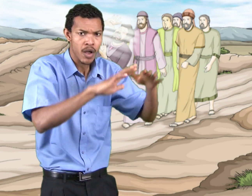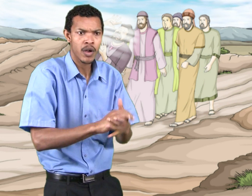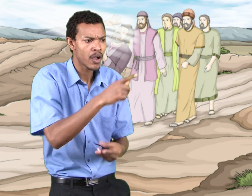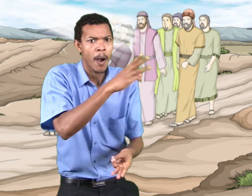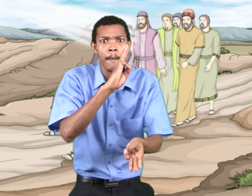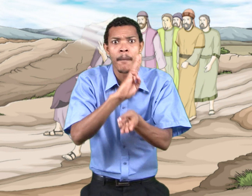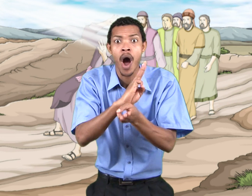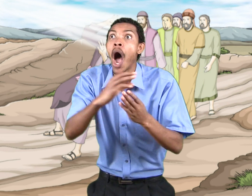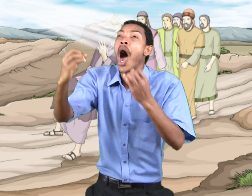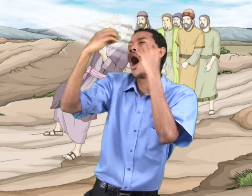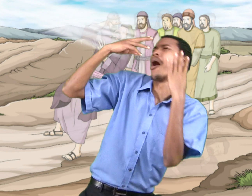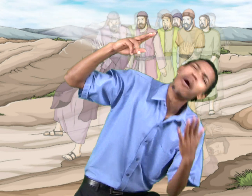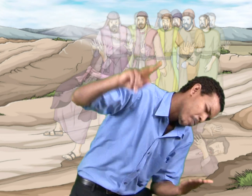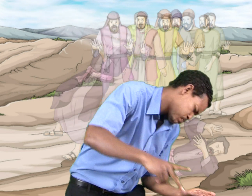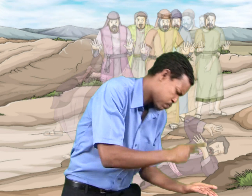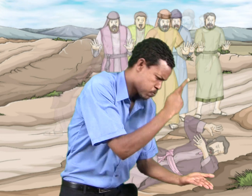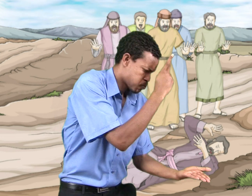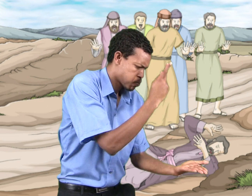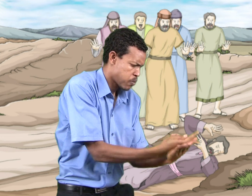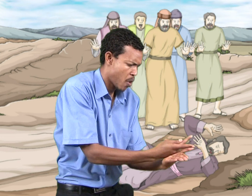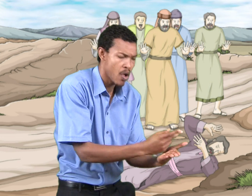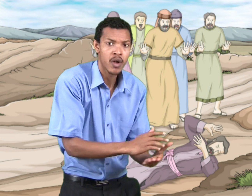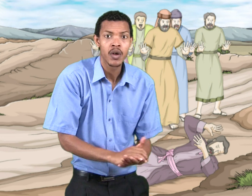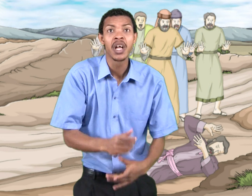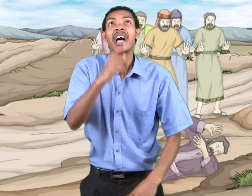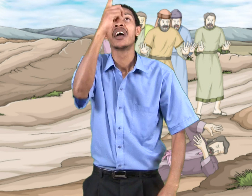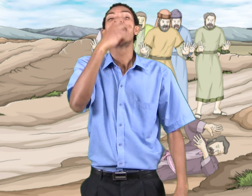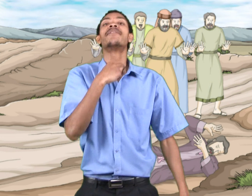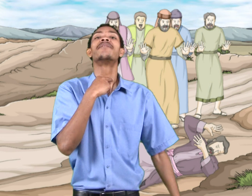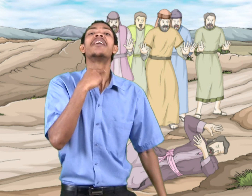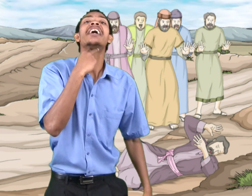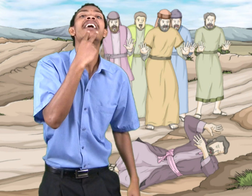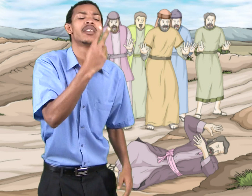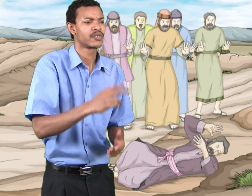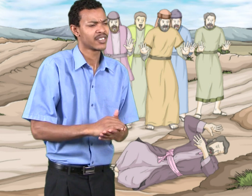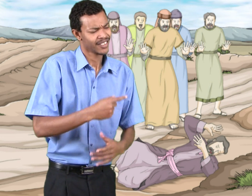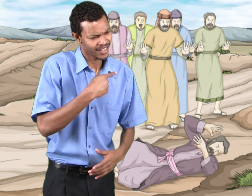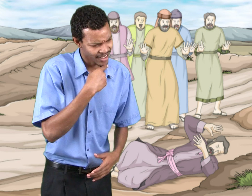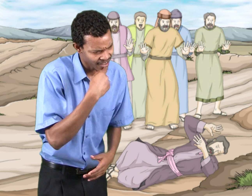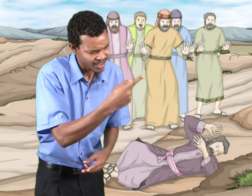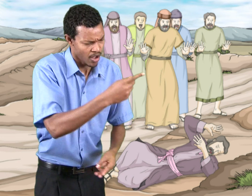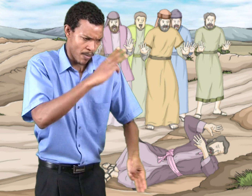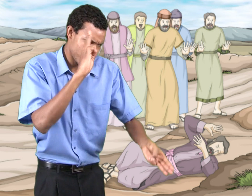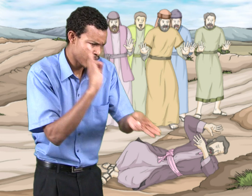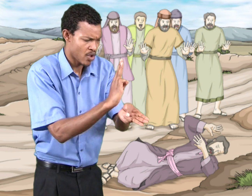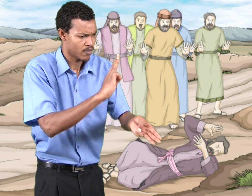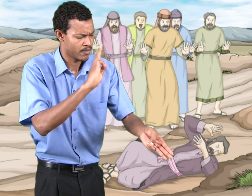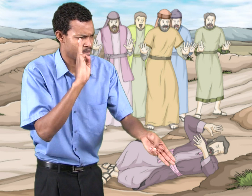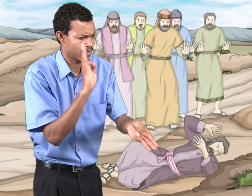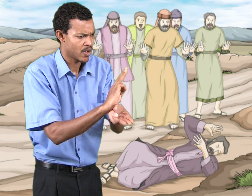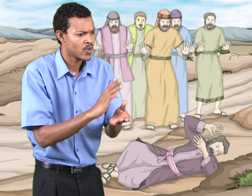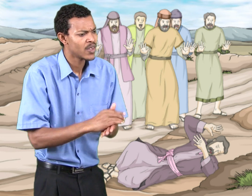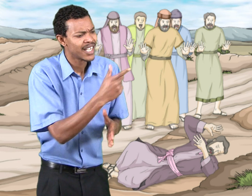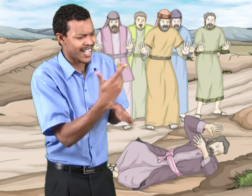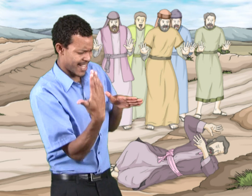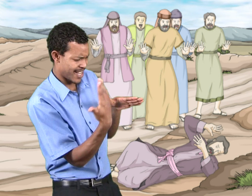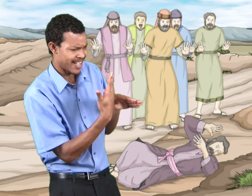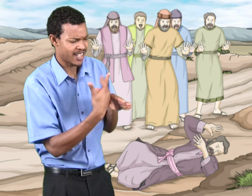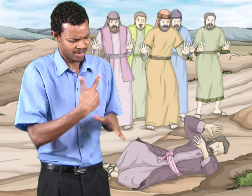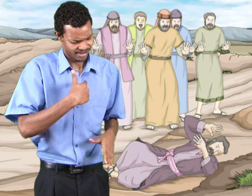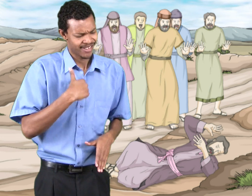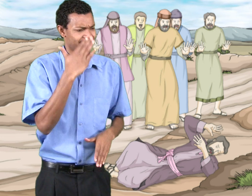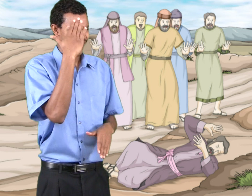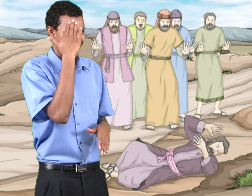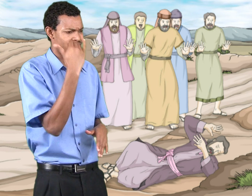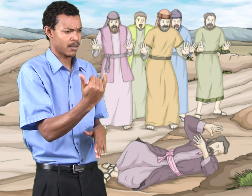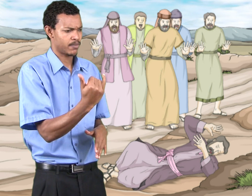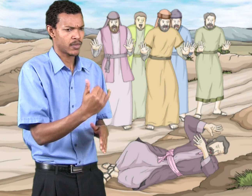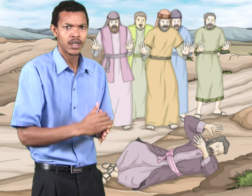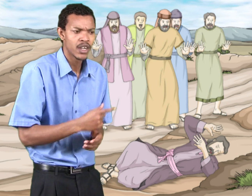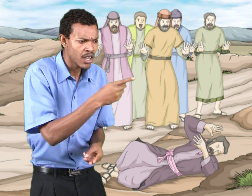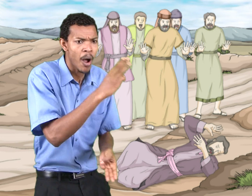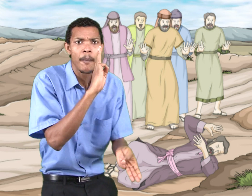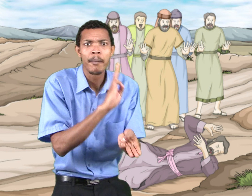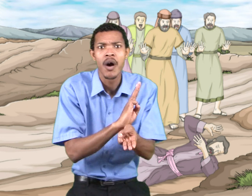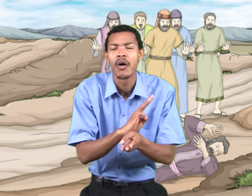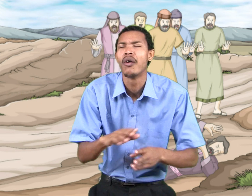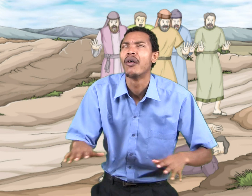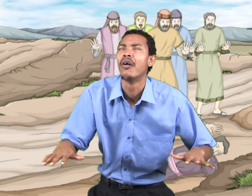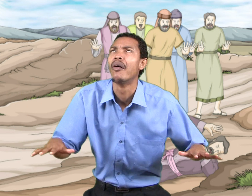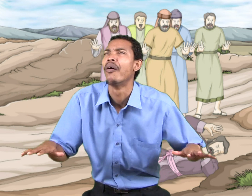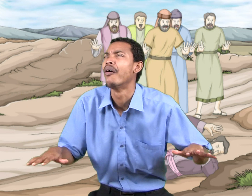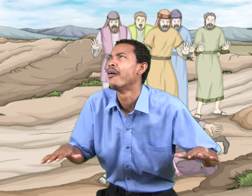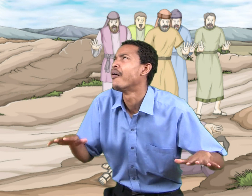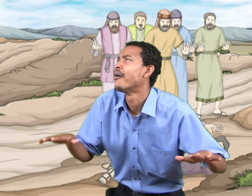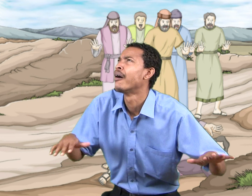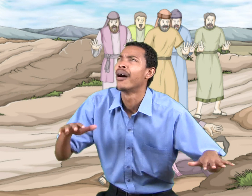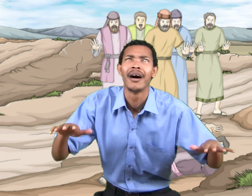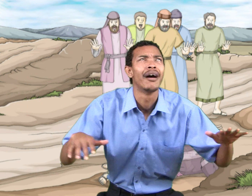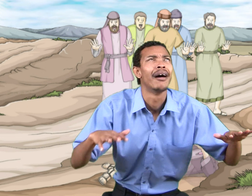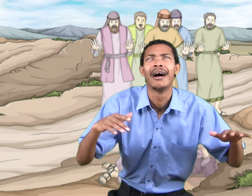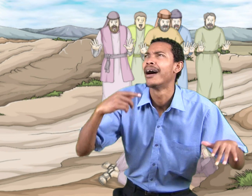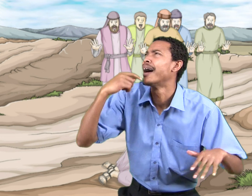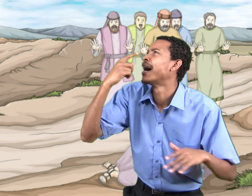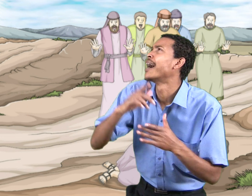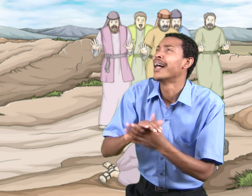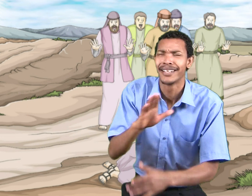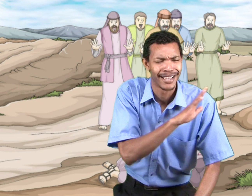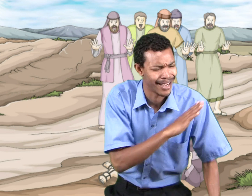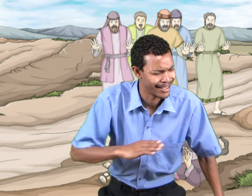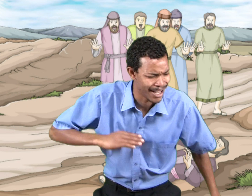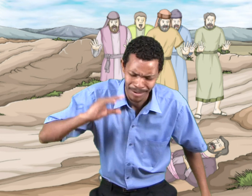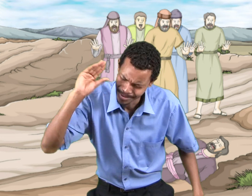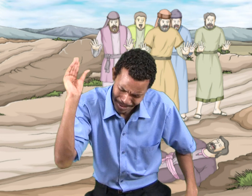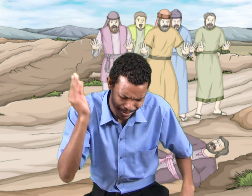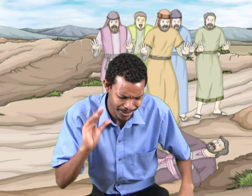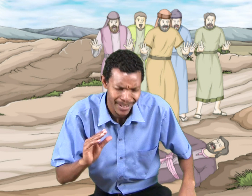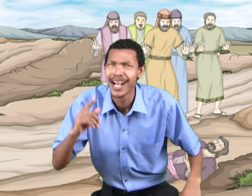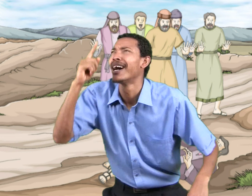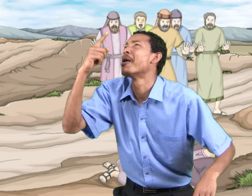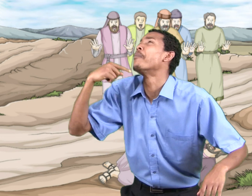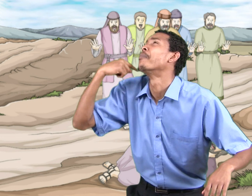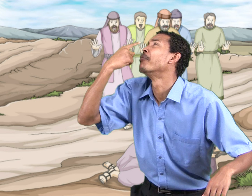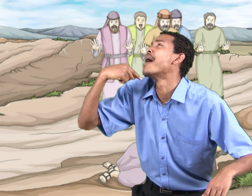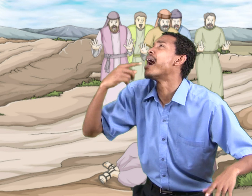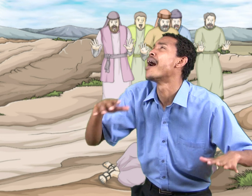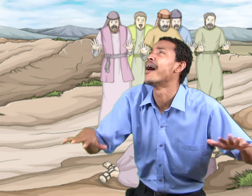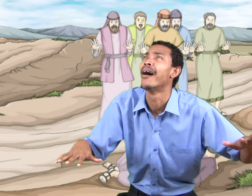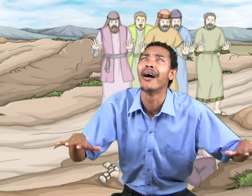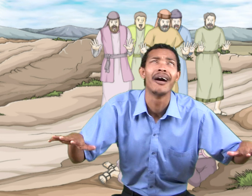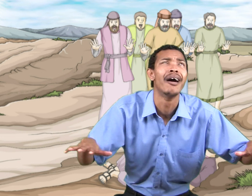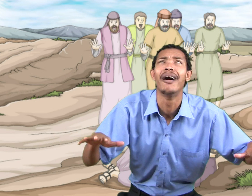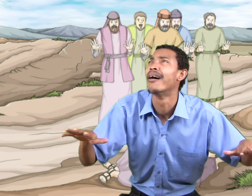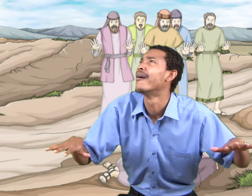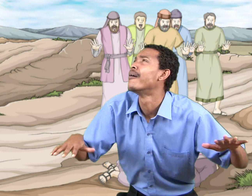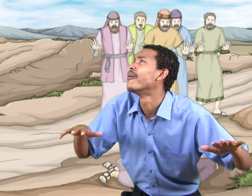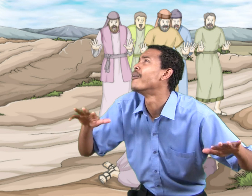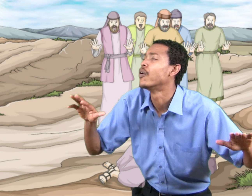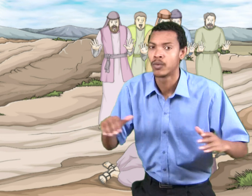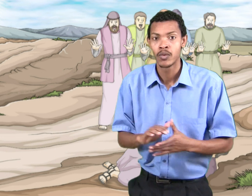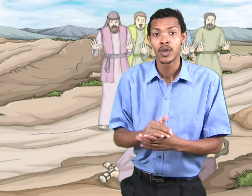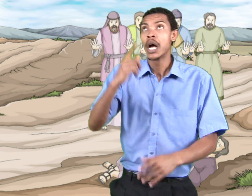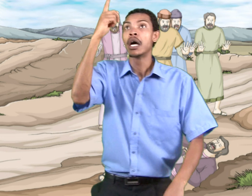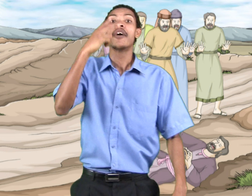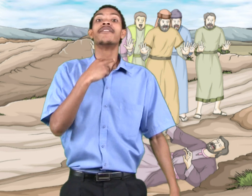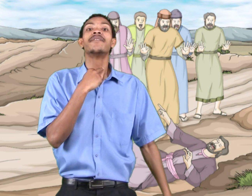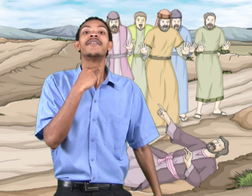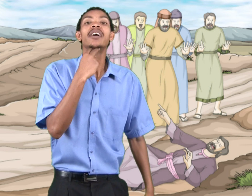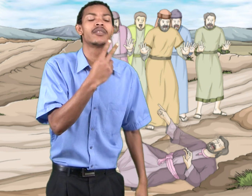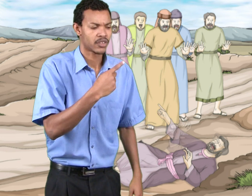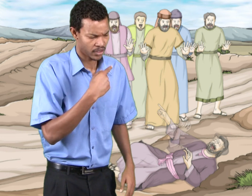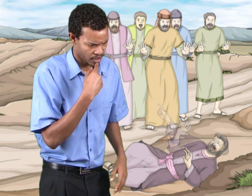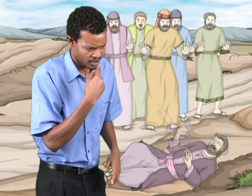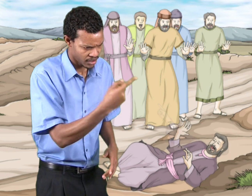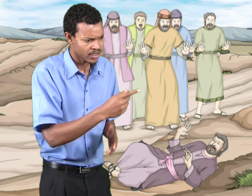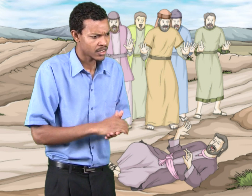He fell to the ground and heard a voice say to him, “Saul, Saul, why do you persecute Me?” “Who are You, Lord?” Saul asked.